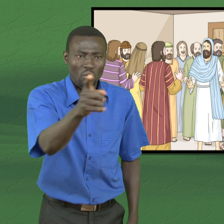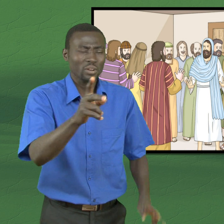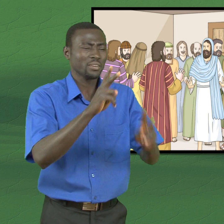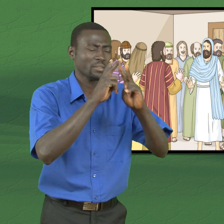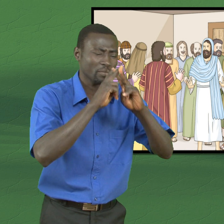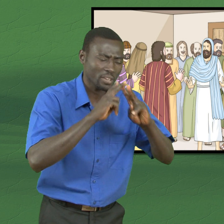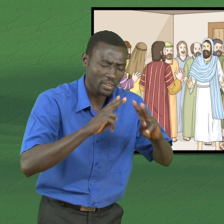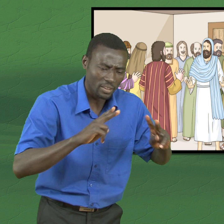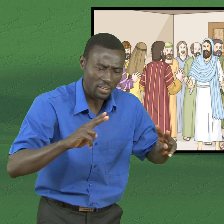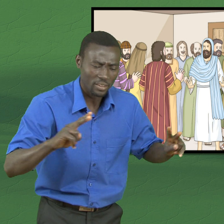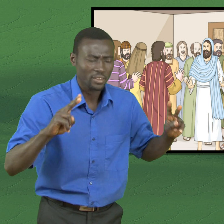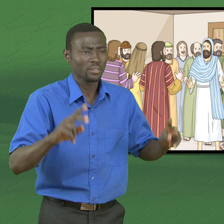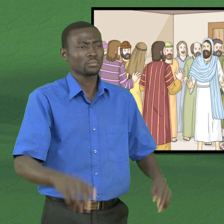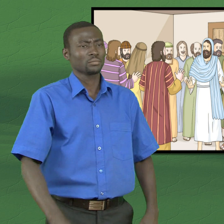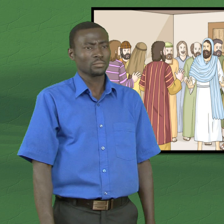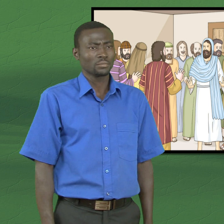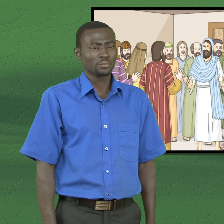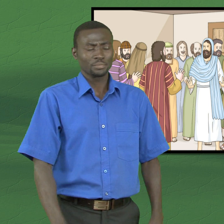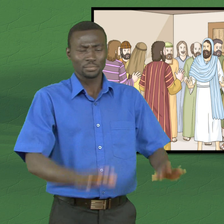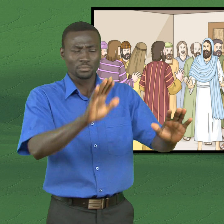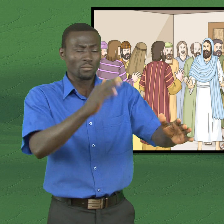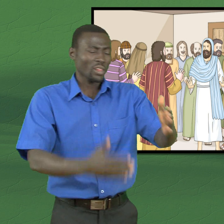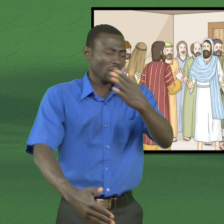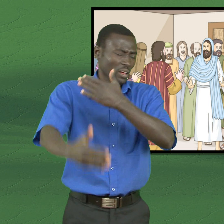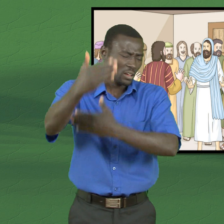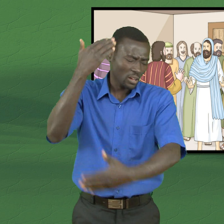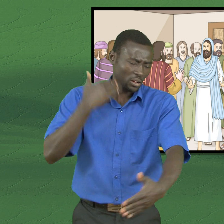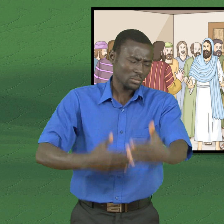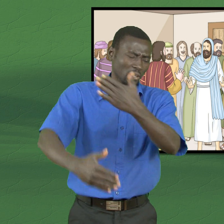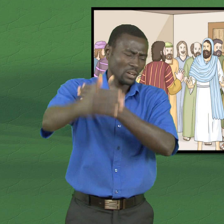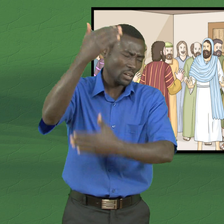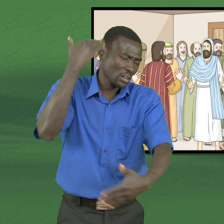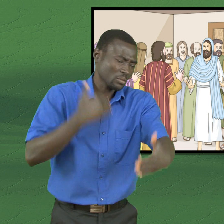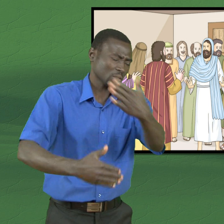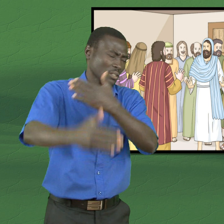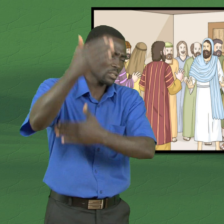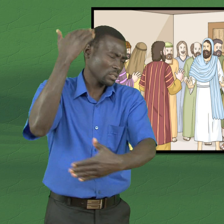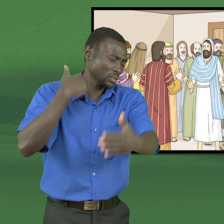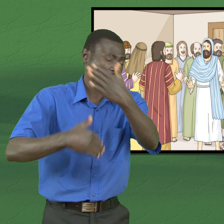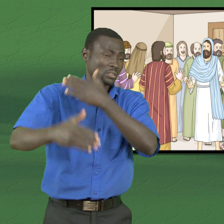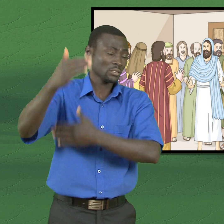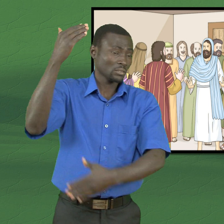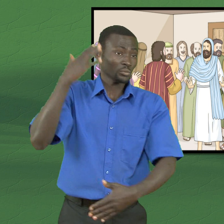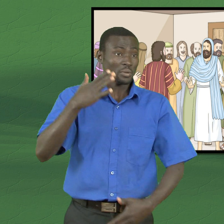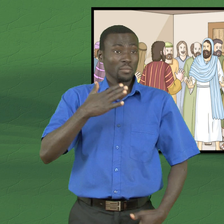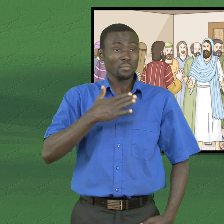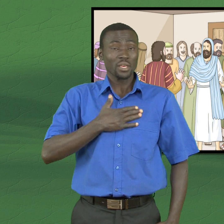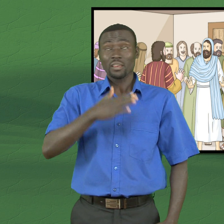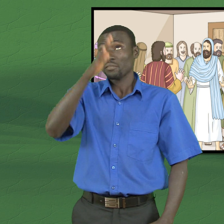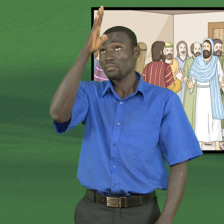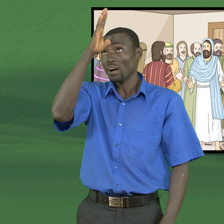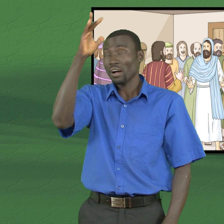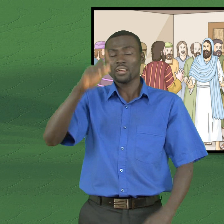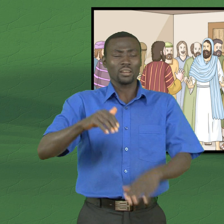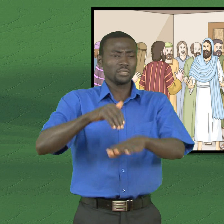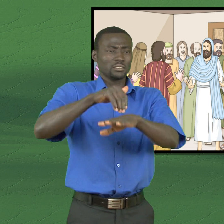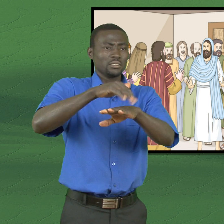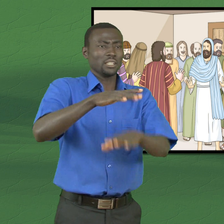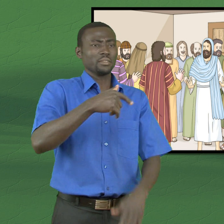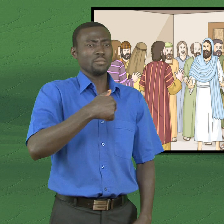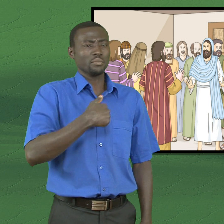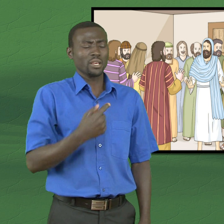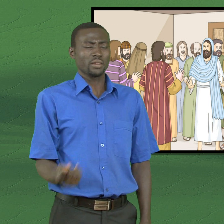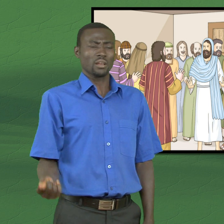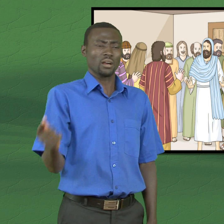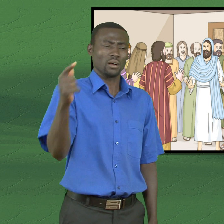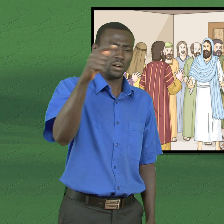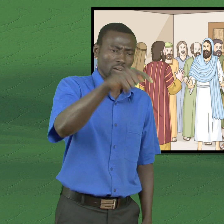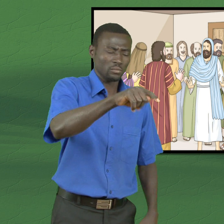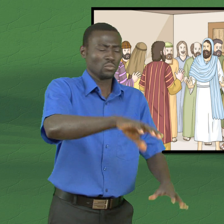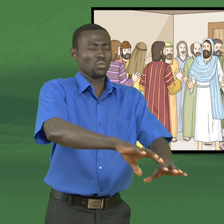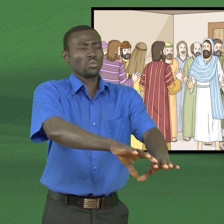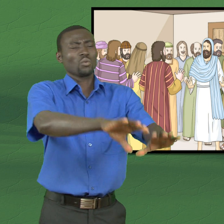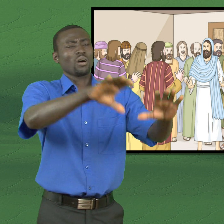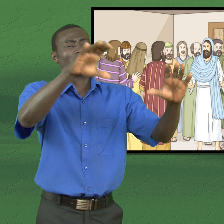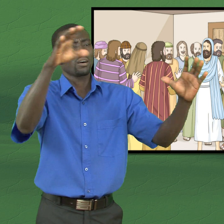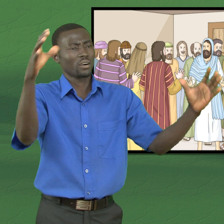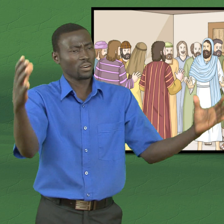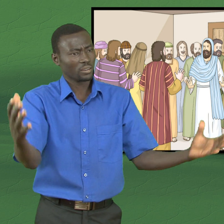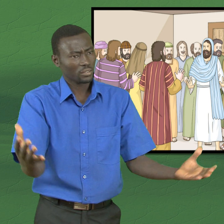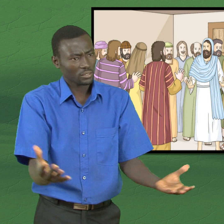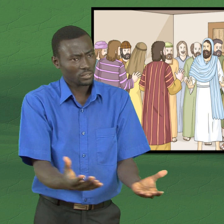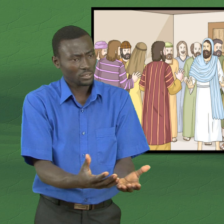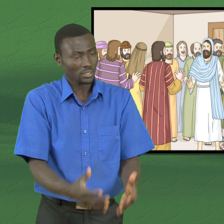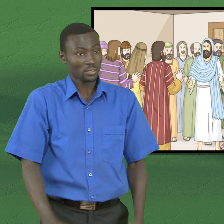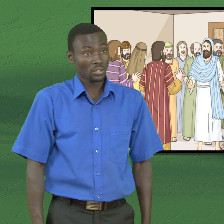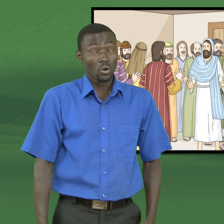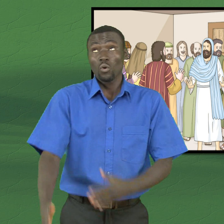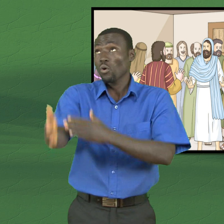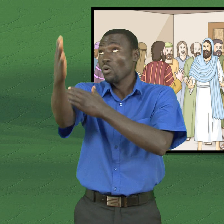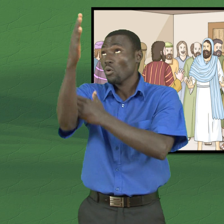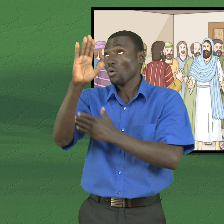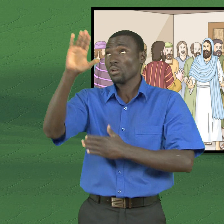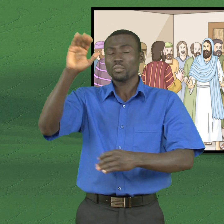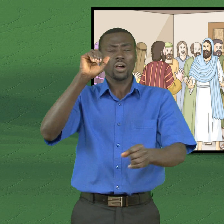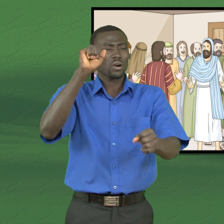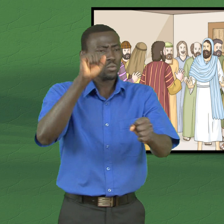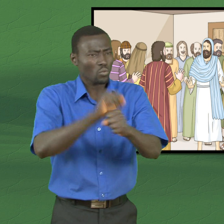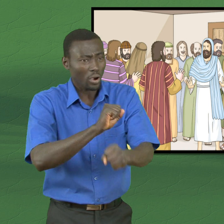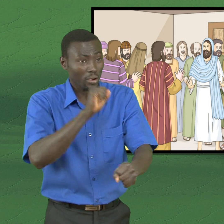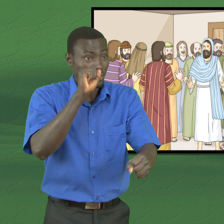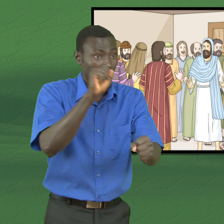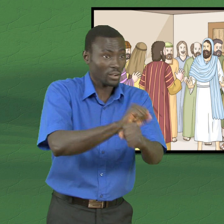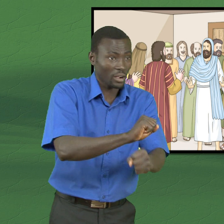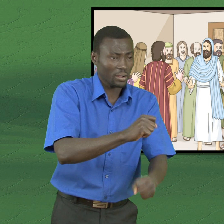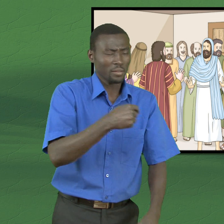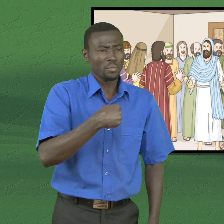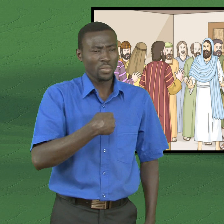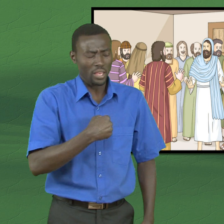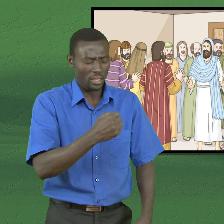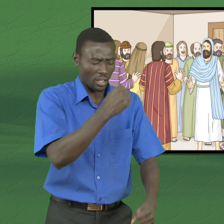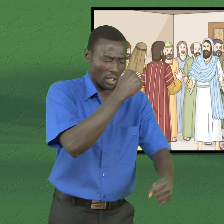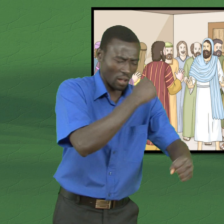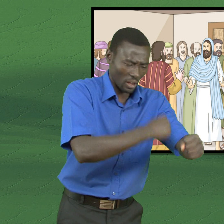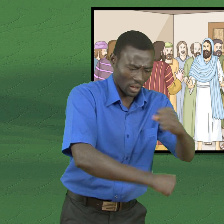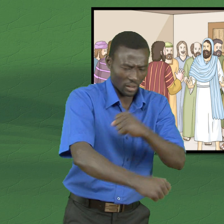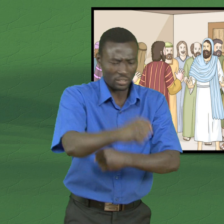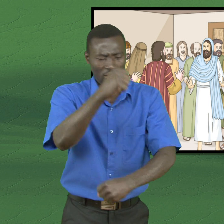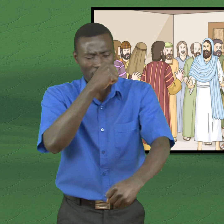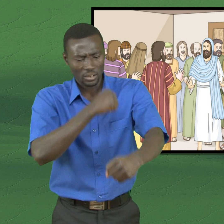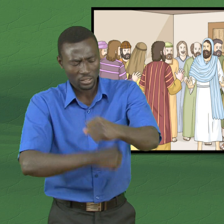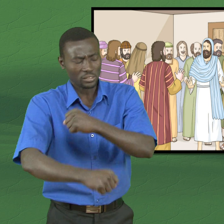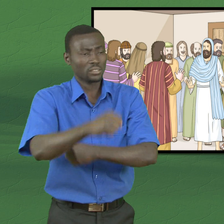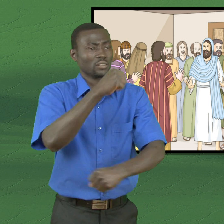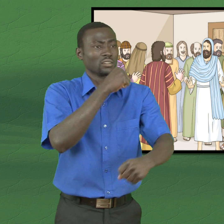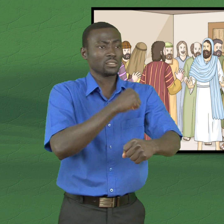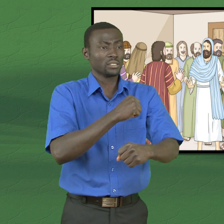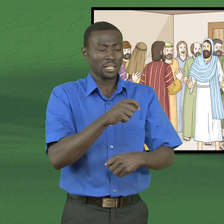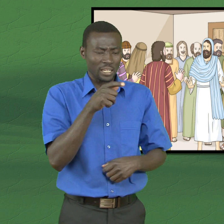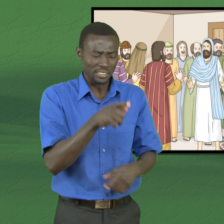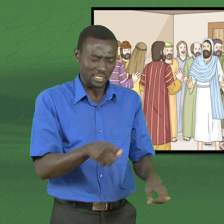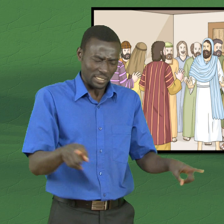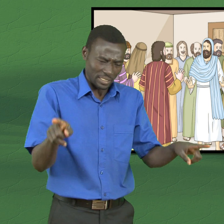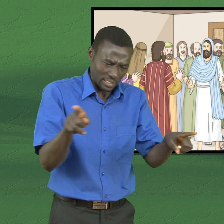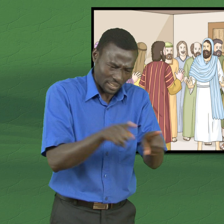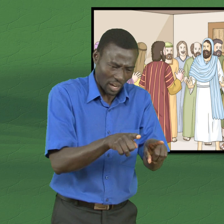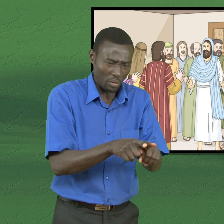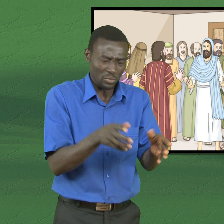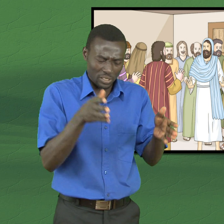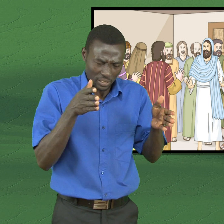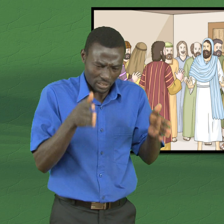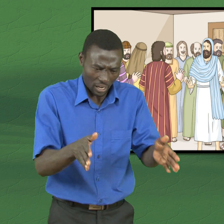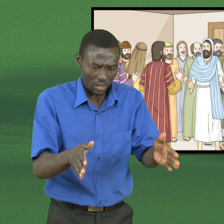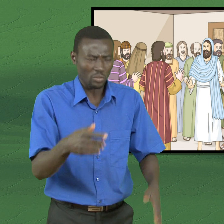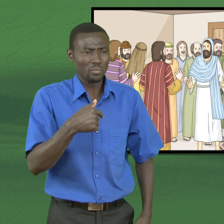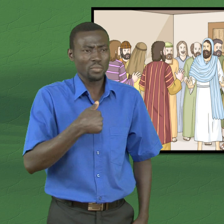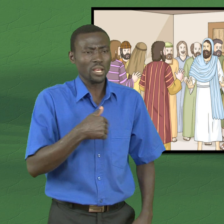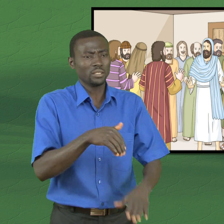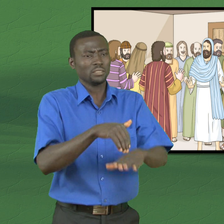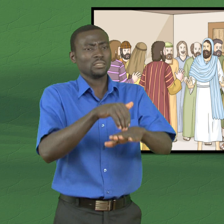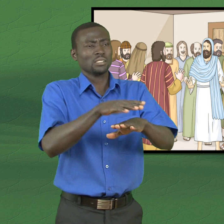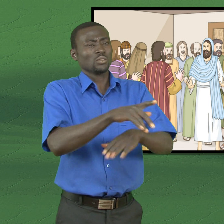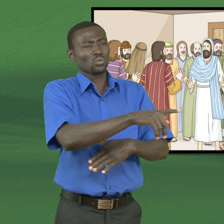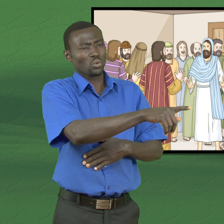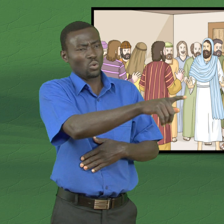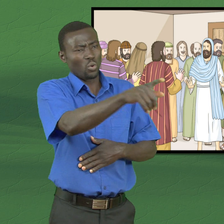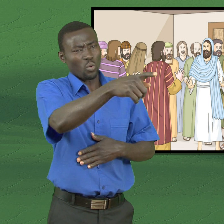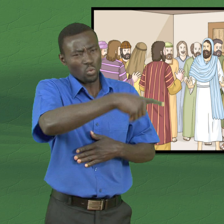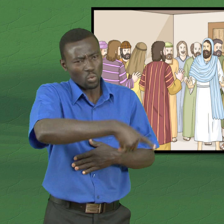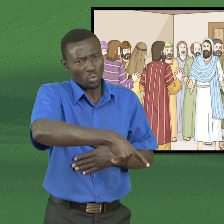Again Jesus said to them, “Peace be with you.